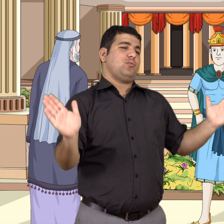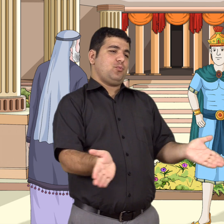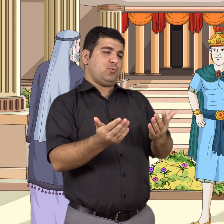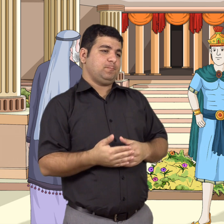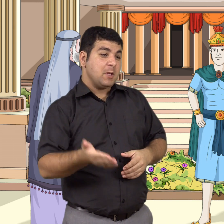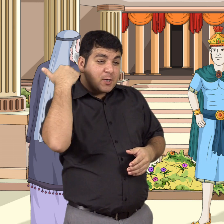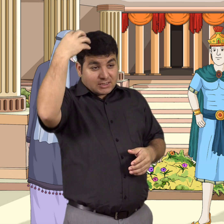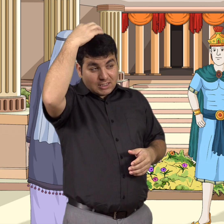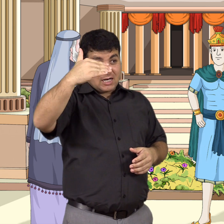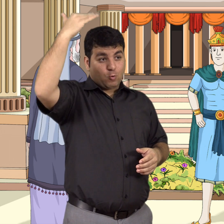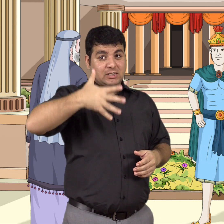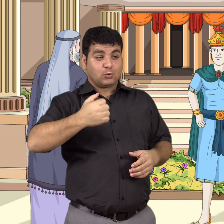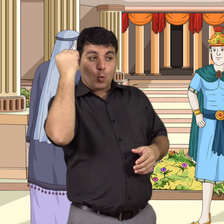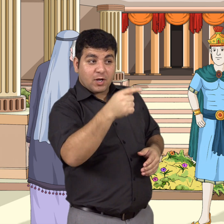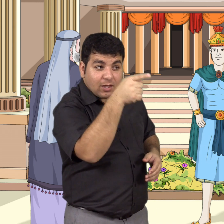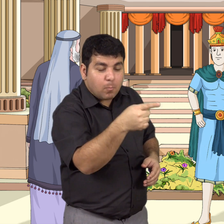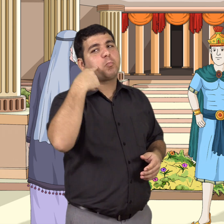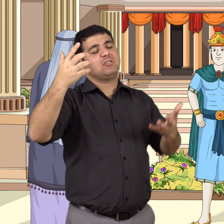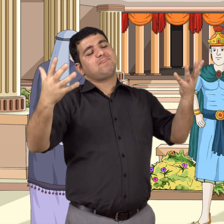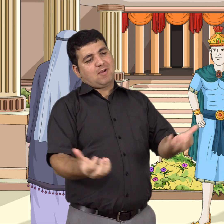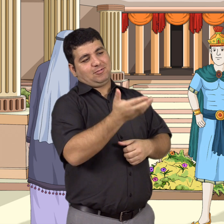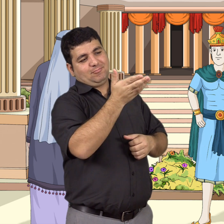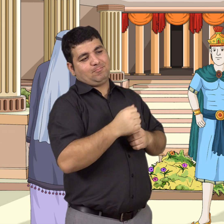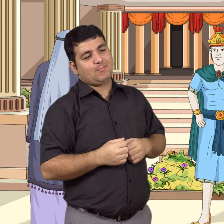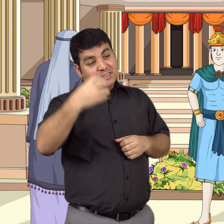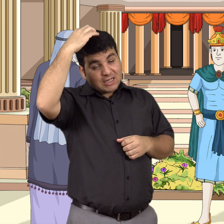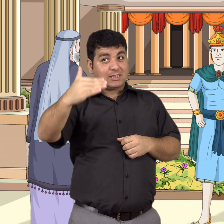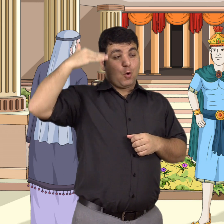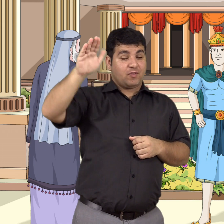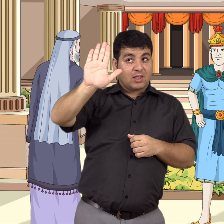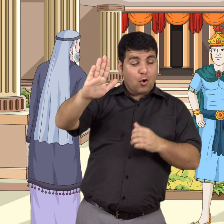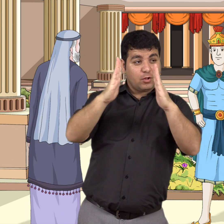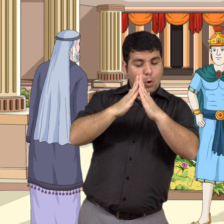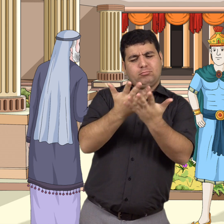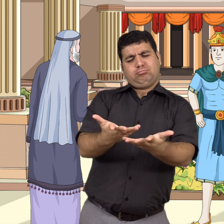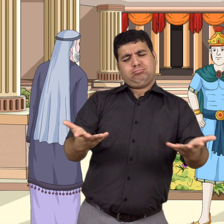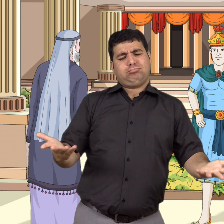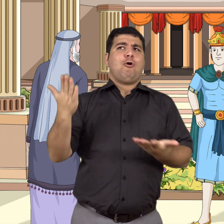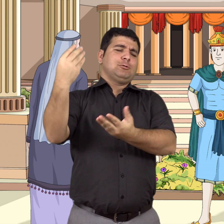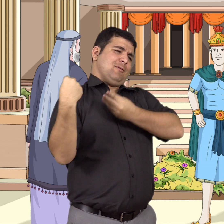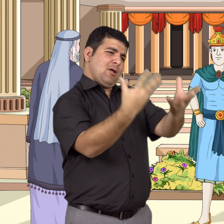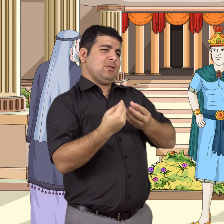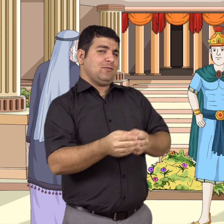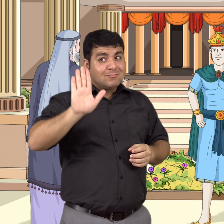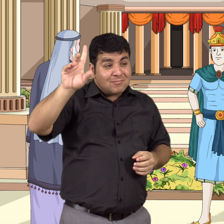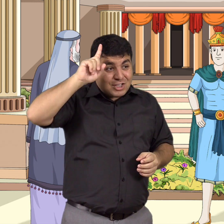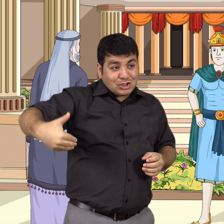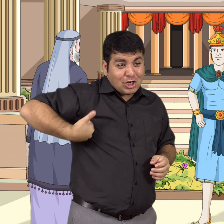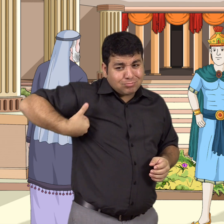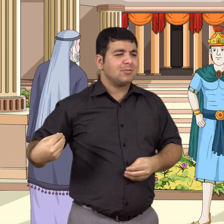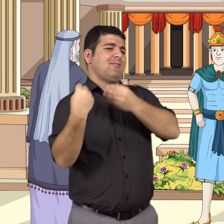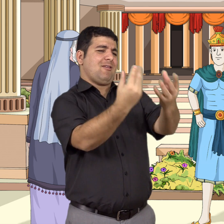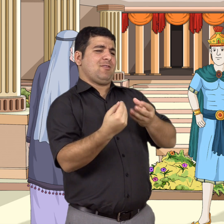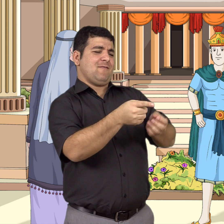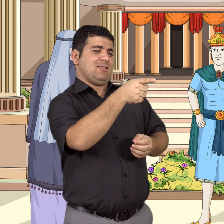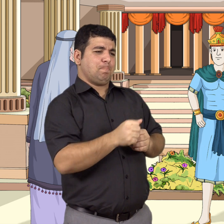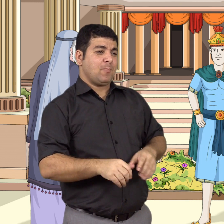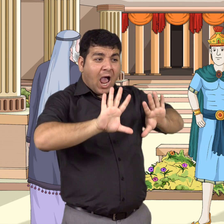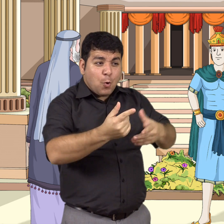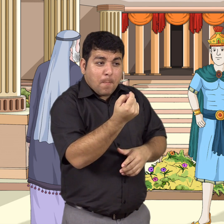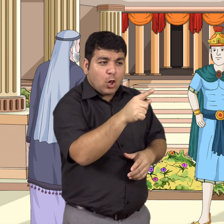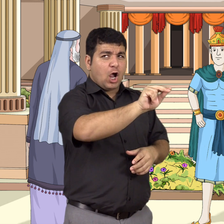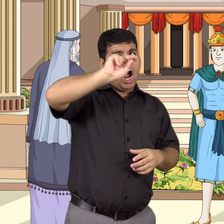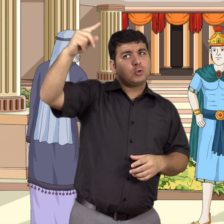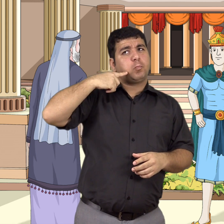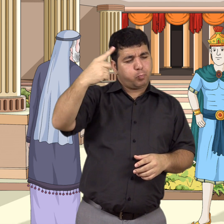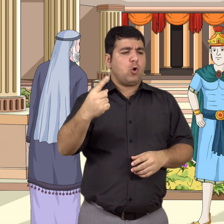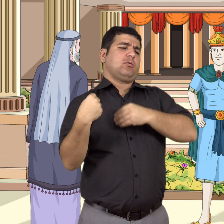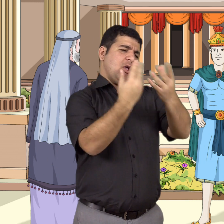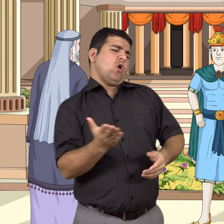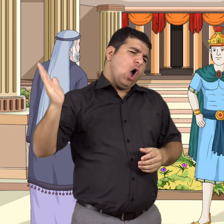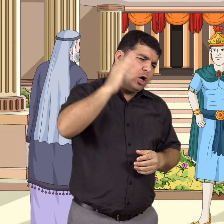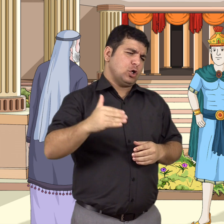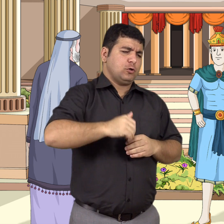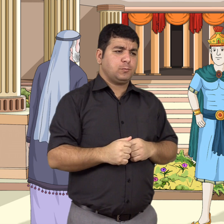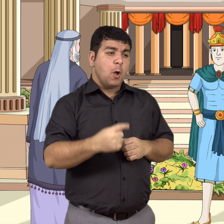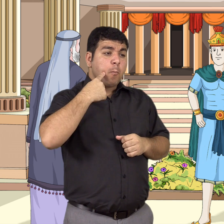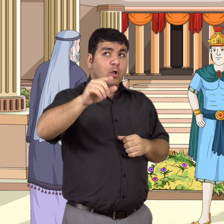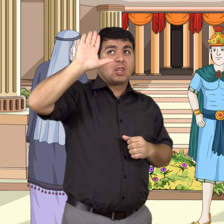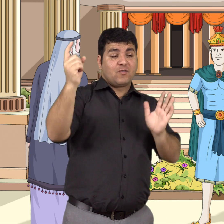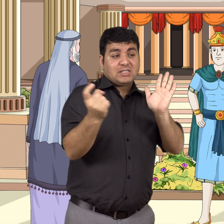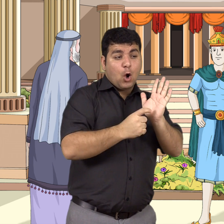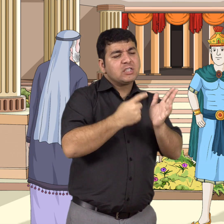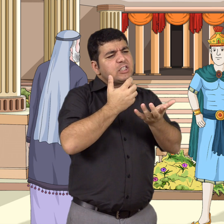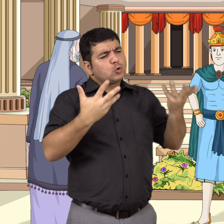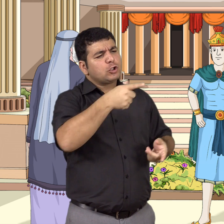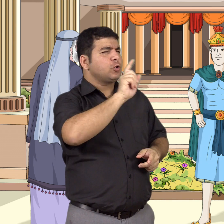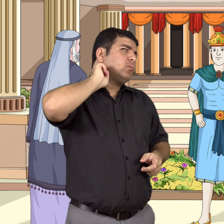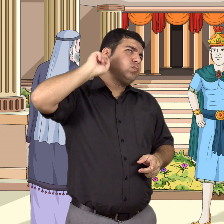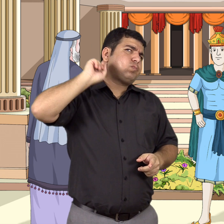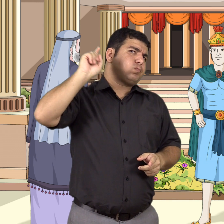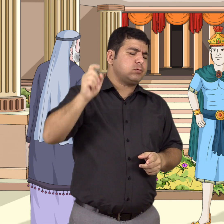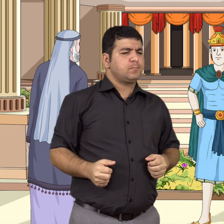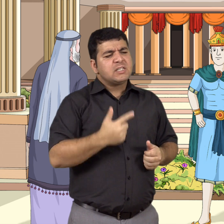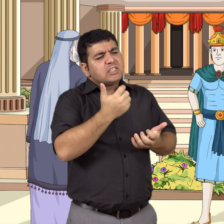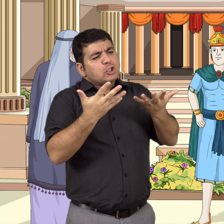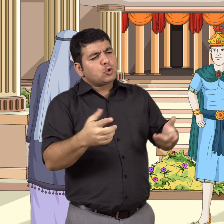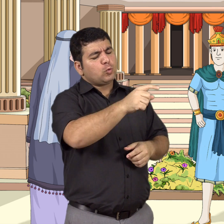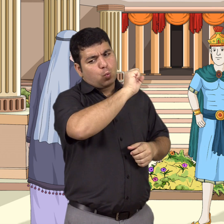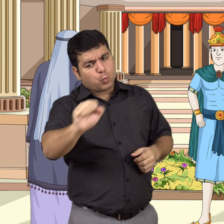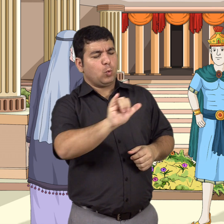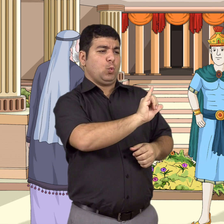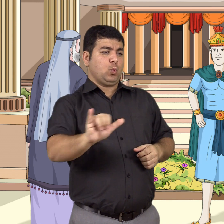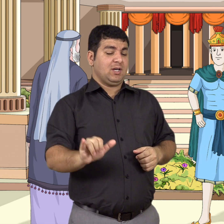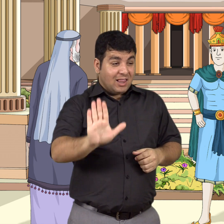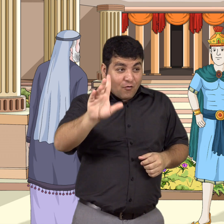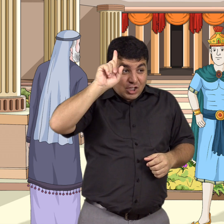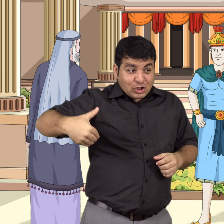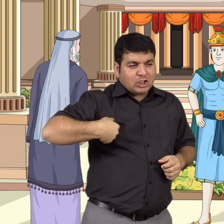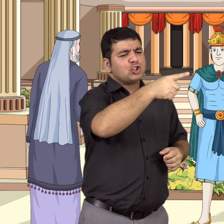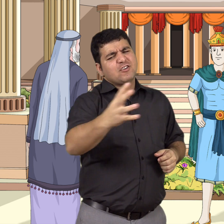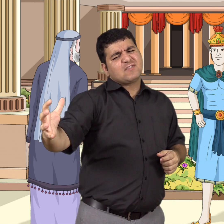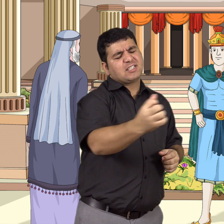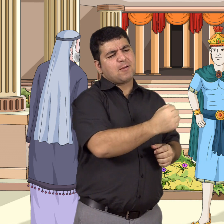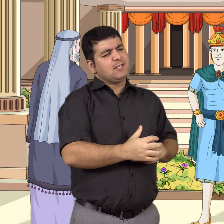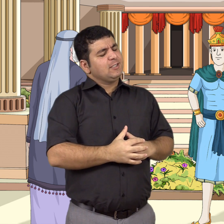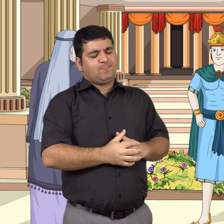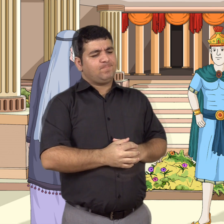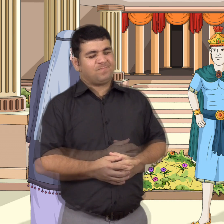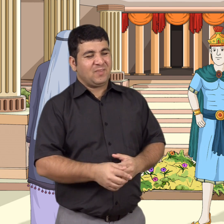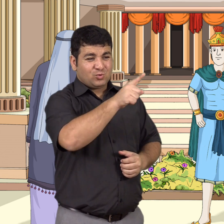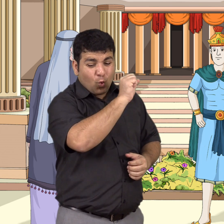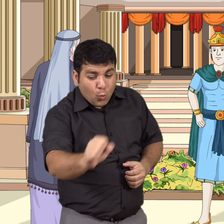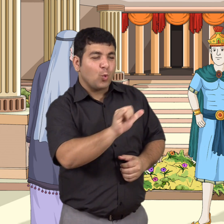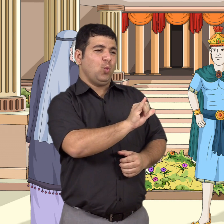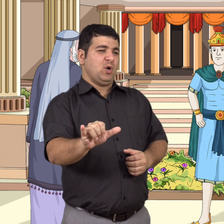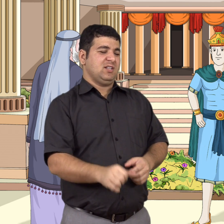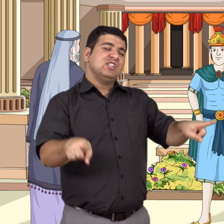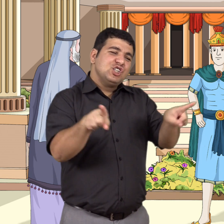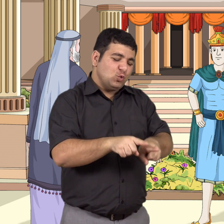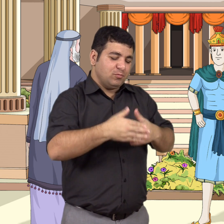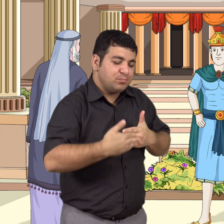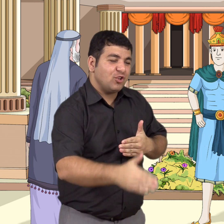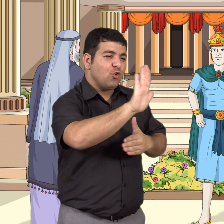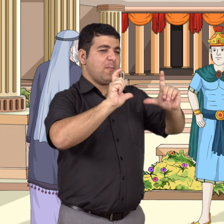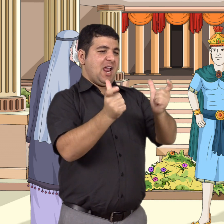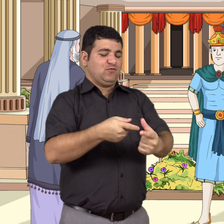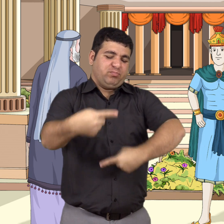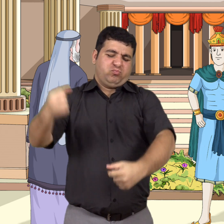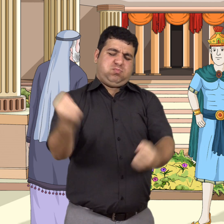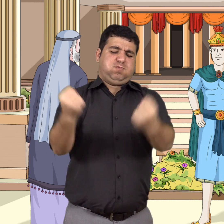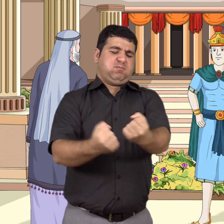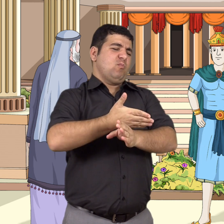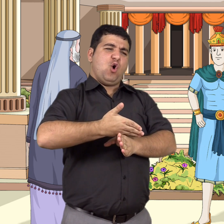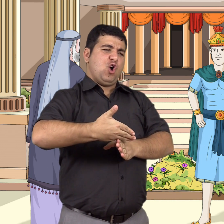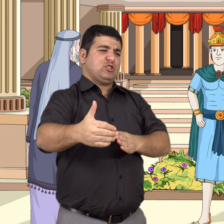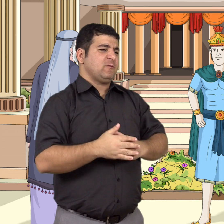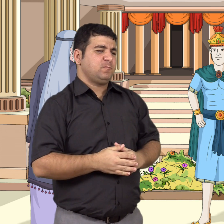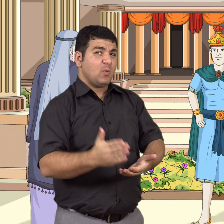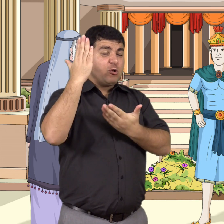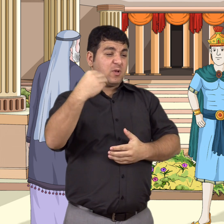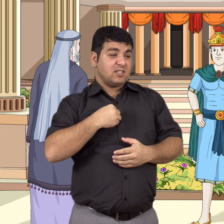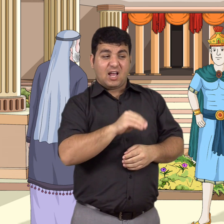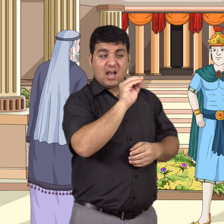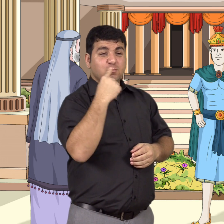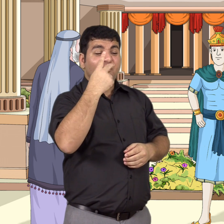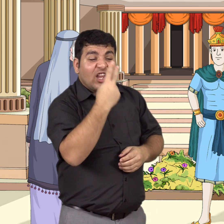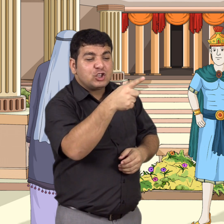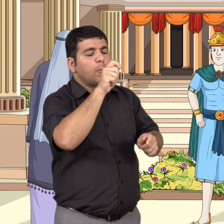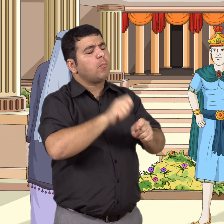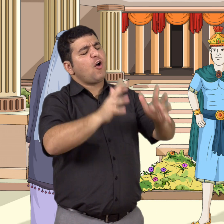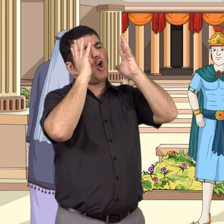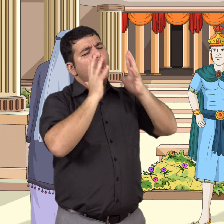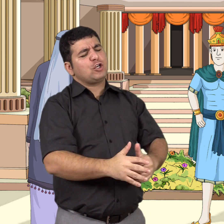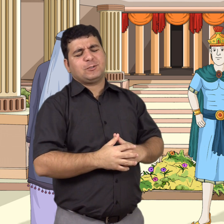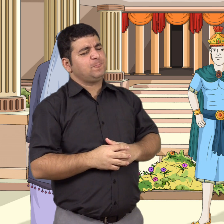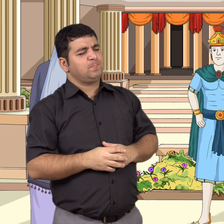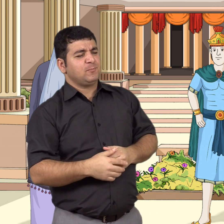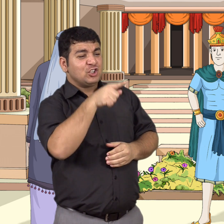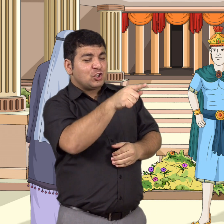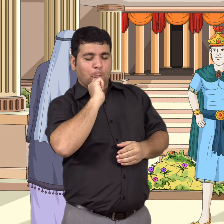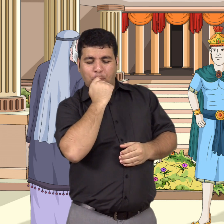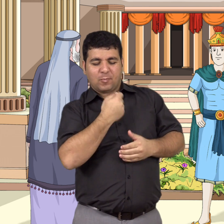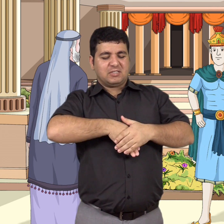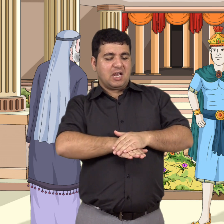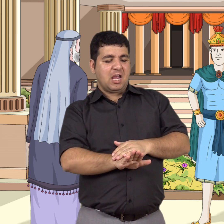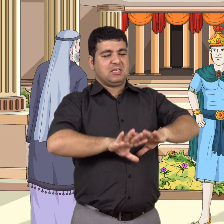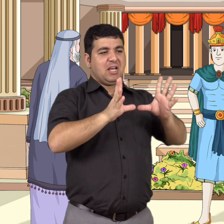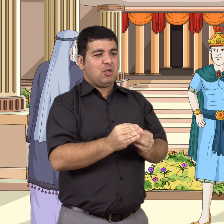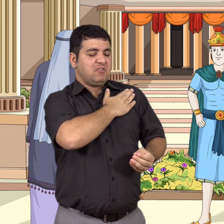I gave your master’s house to you and your master’s wives into your arms. I gave you the house of Israel and Judah, and if that was not enough, I would have given you even more. Why then have you despised the command of the LORD by doing evil in His sight? You put Uriah the Hittite to the sword and took his wife as your own, for you have slain him with the sword of the Ammonites.